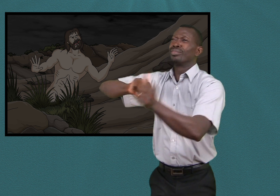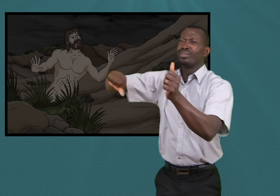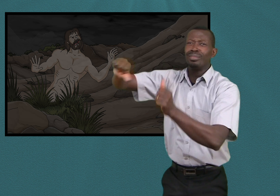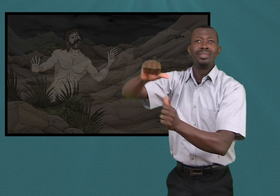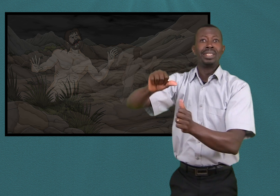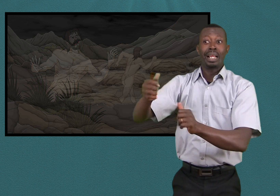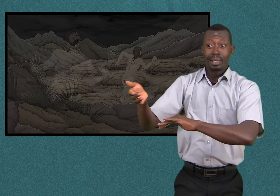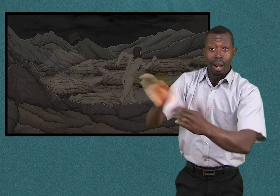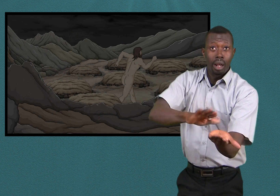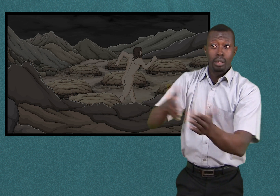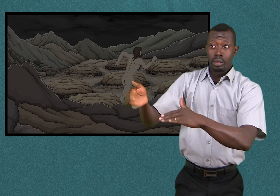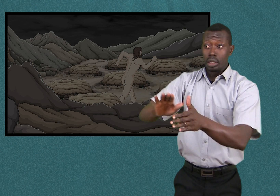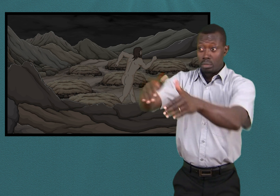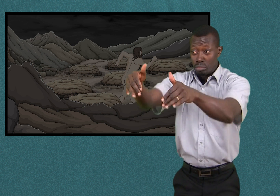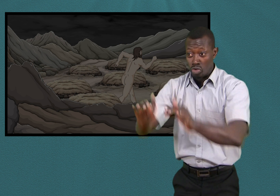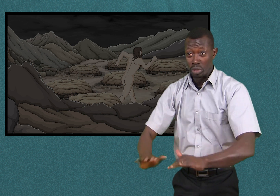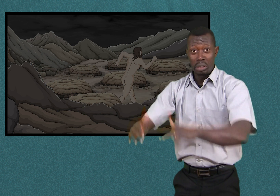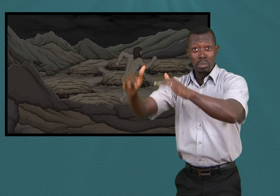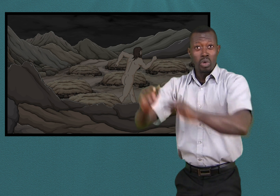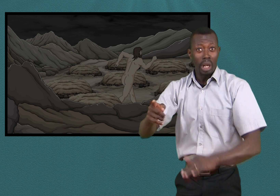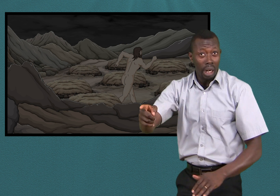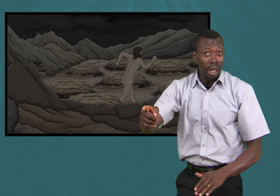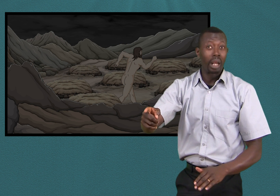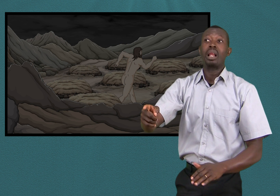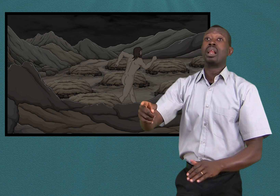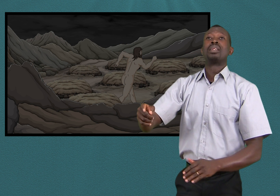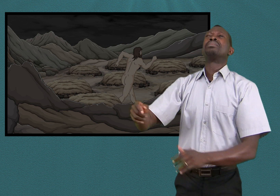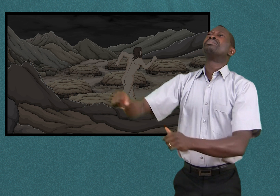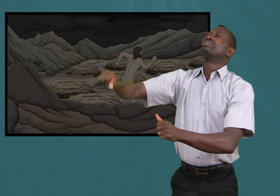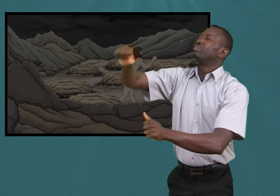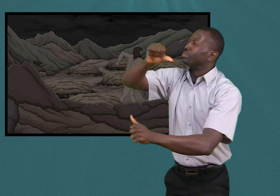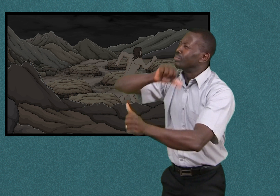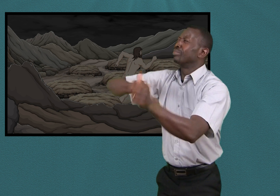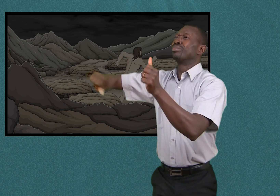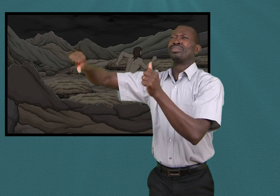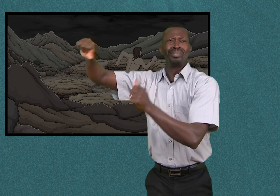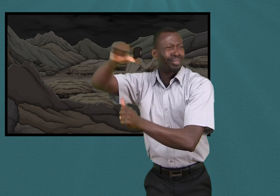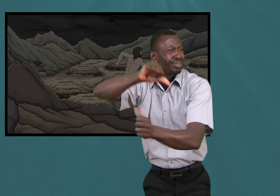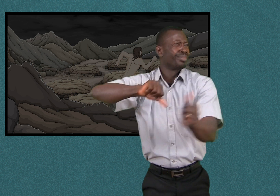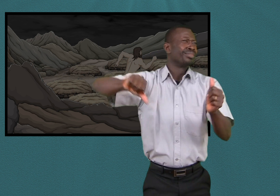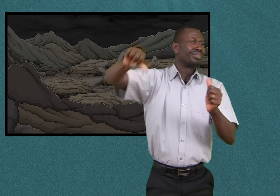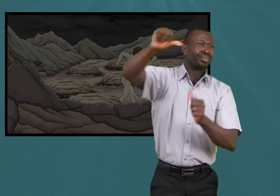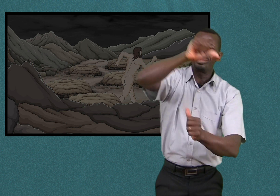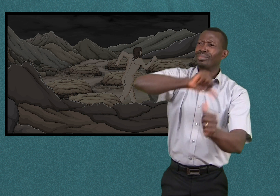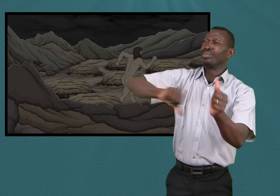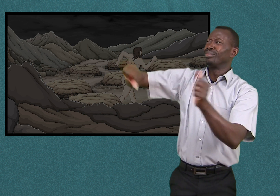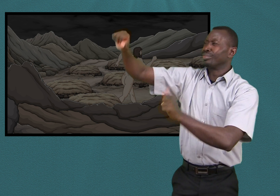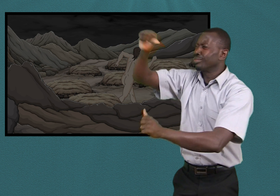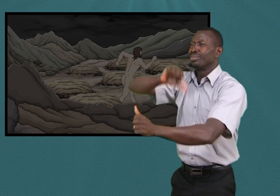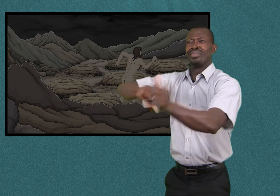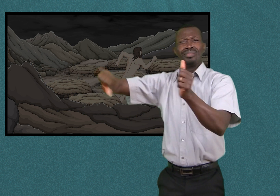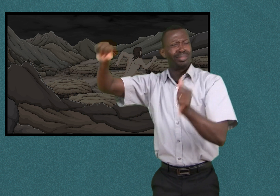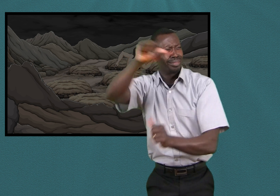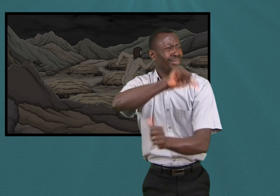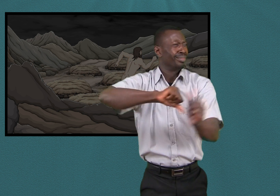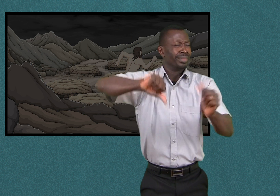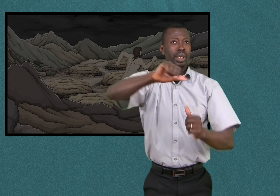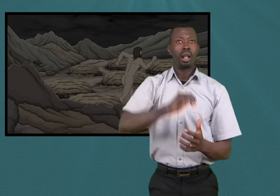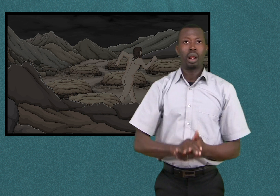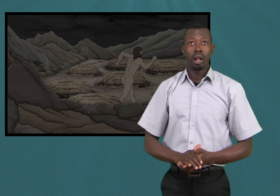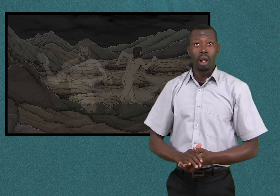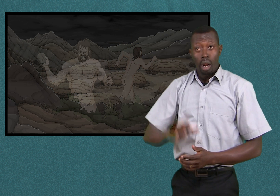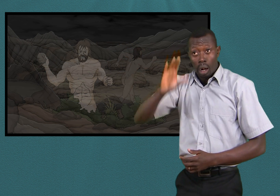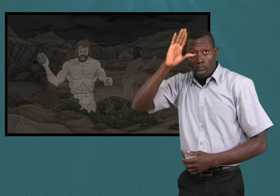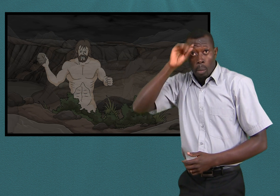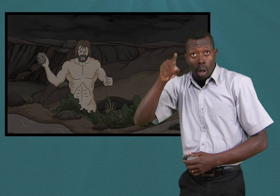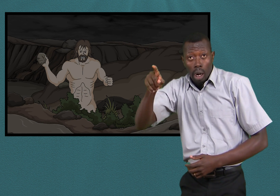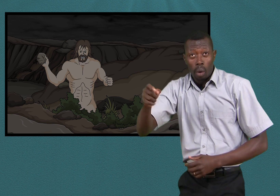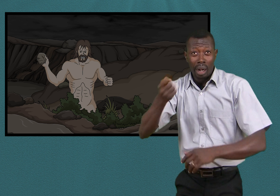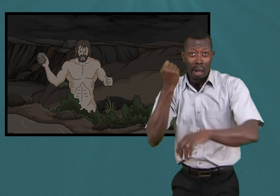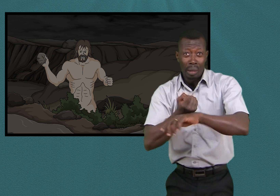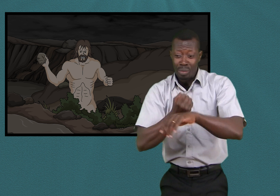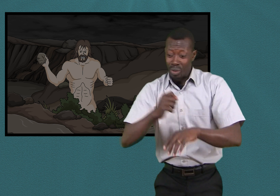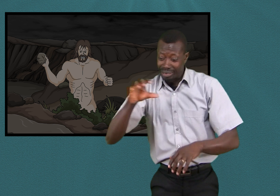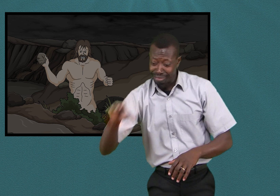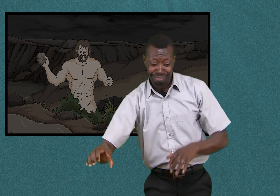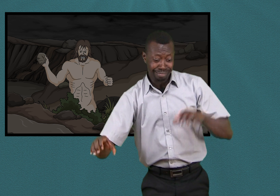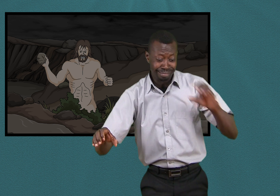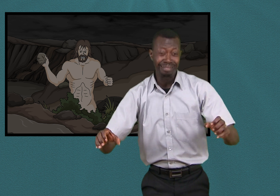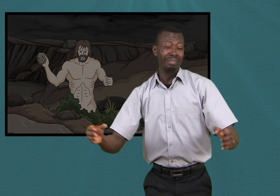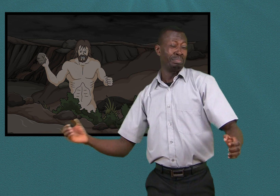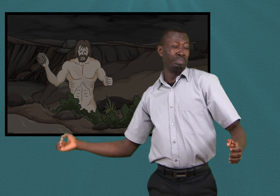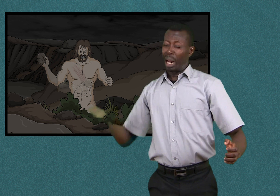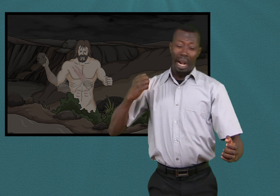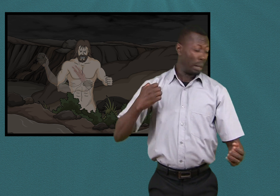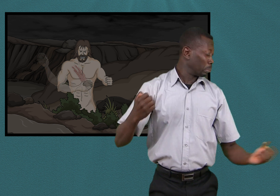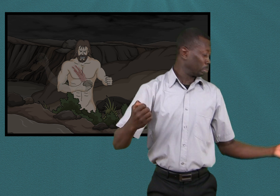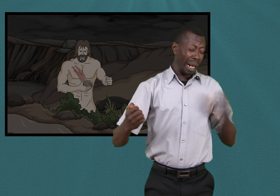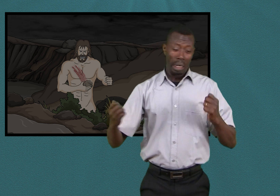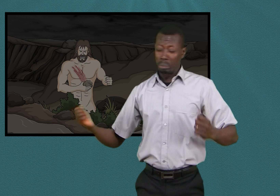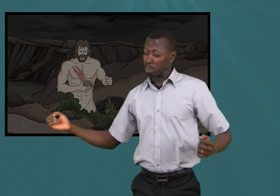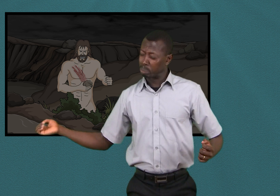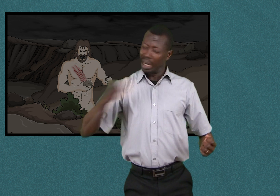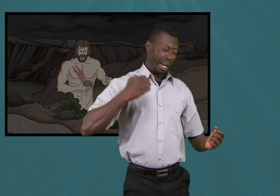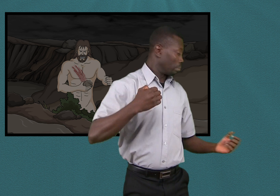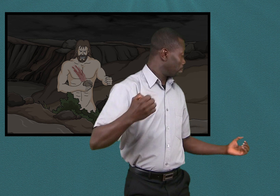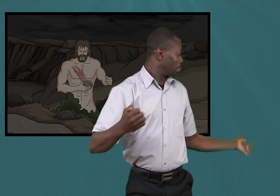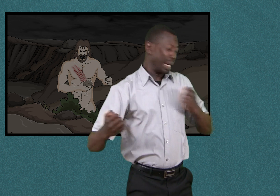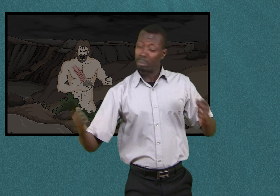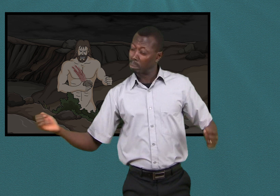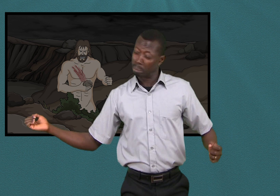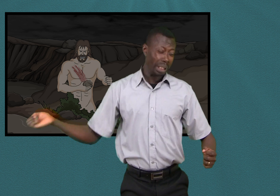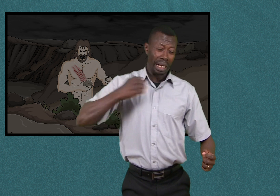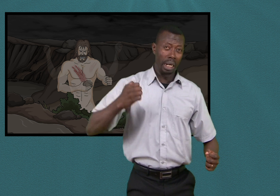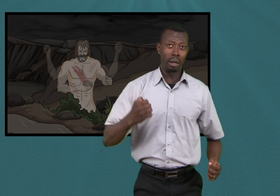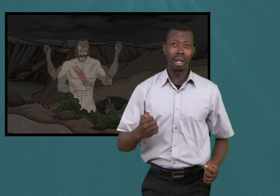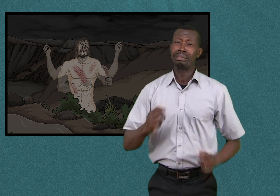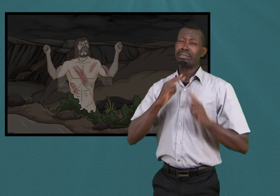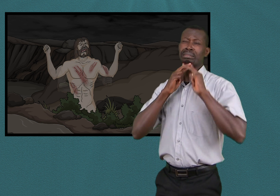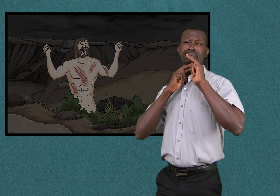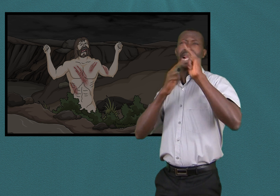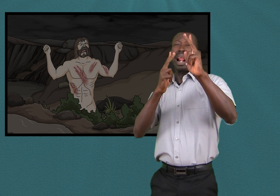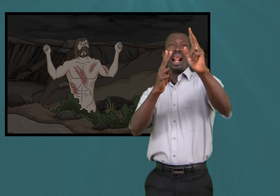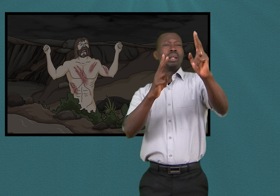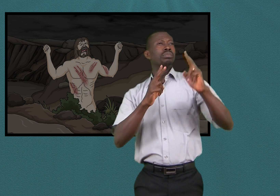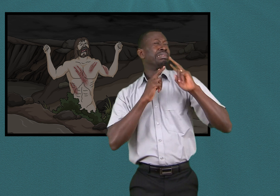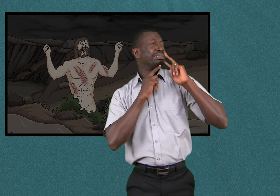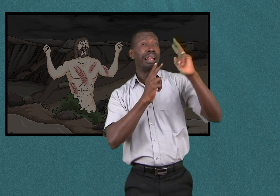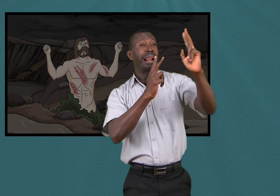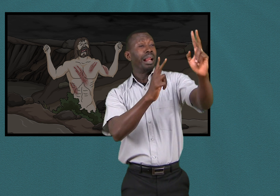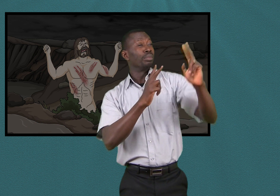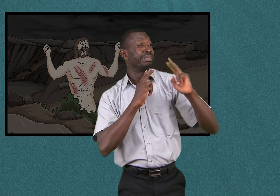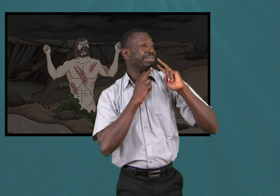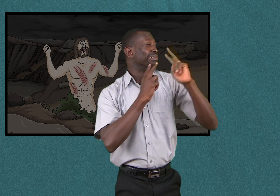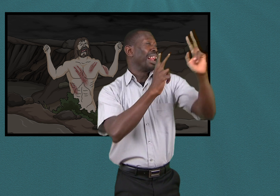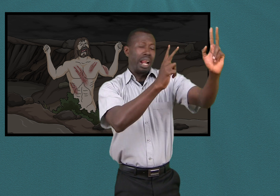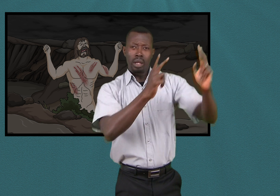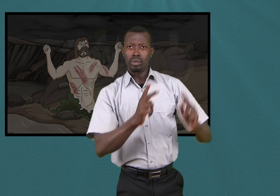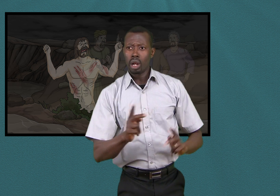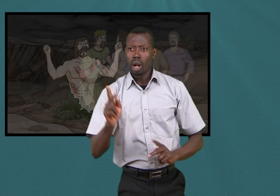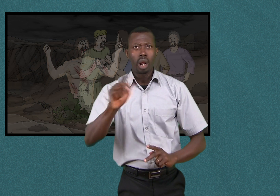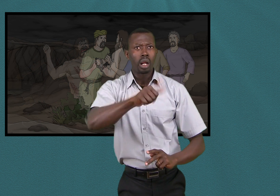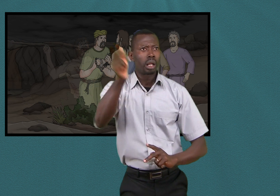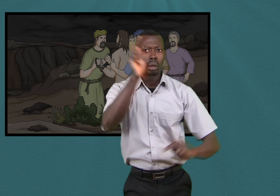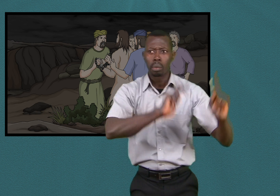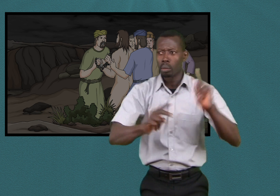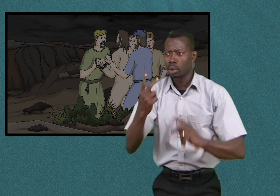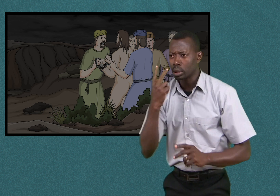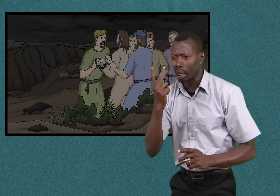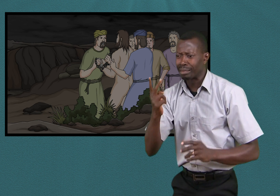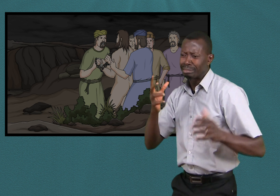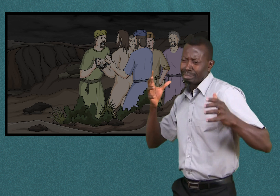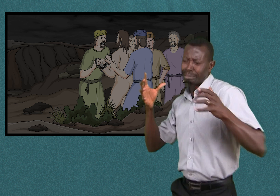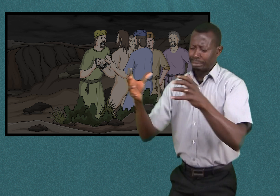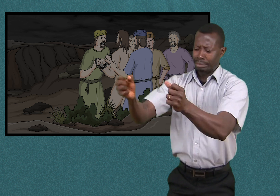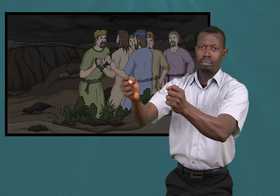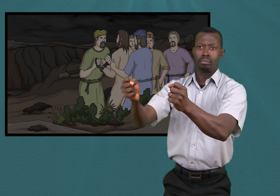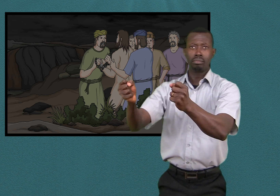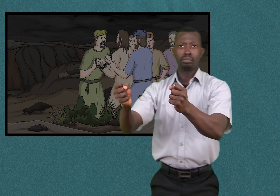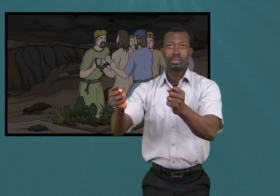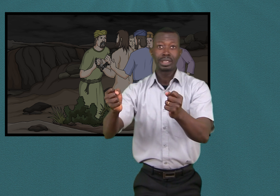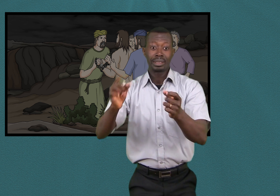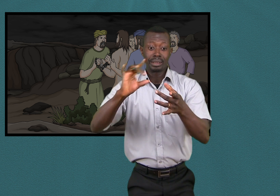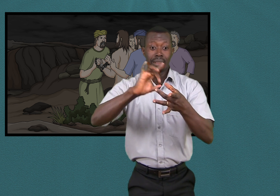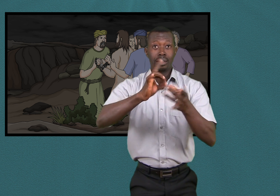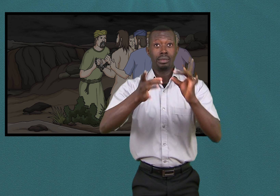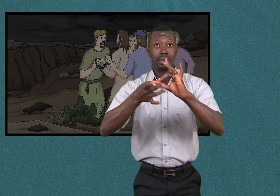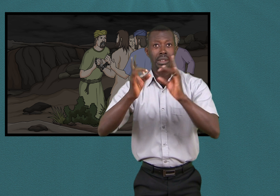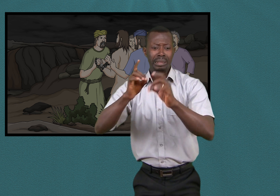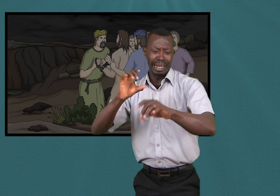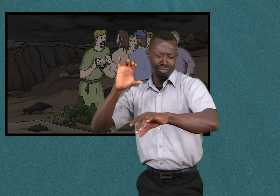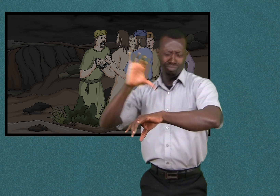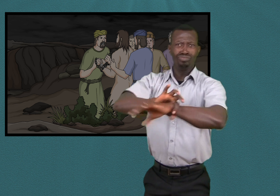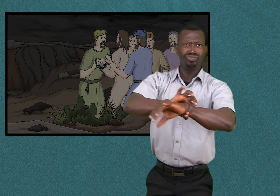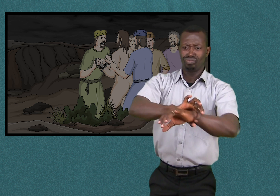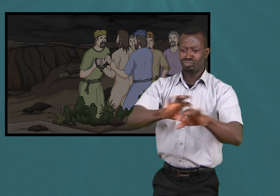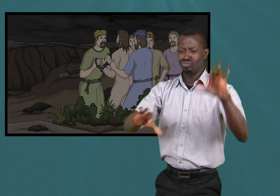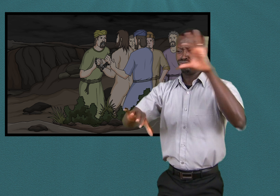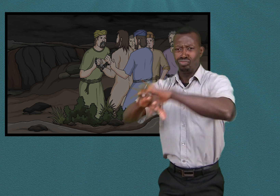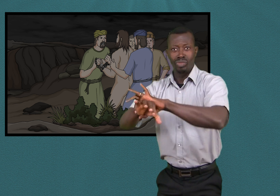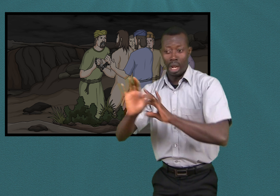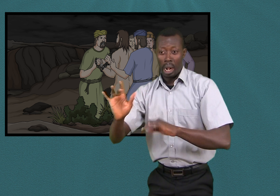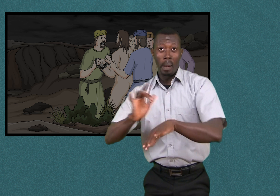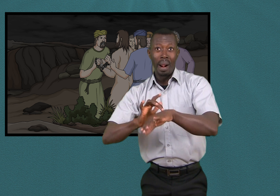Though he was often bound with chains and shackles, he had broken the chains and shattered the shackles.